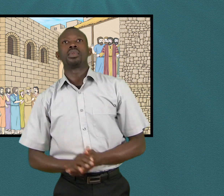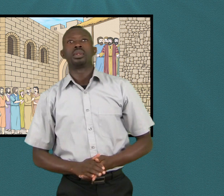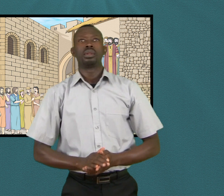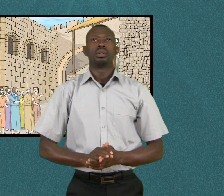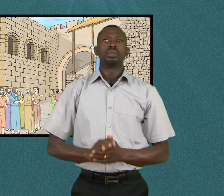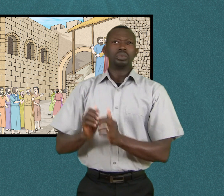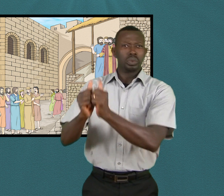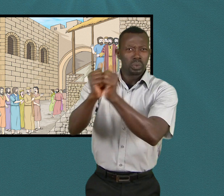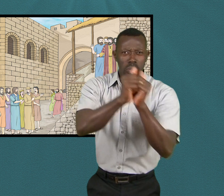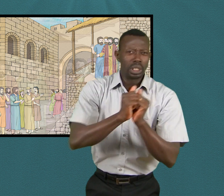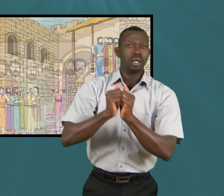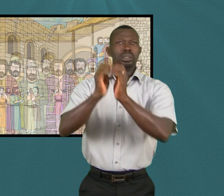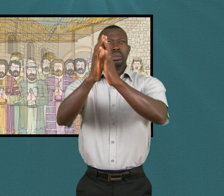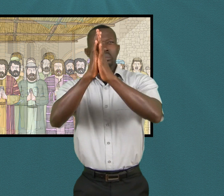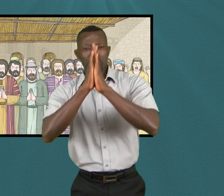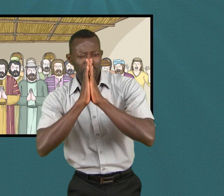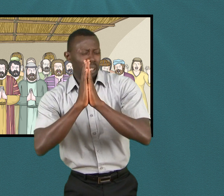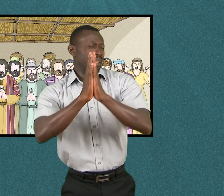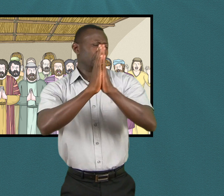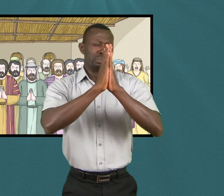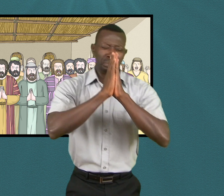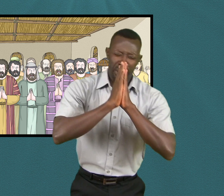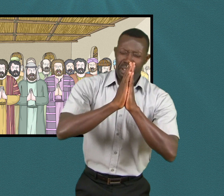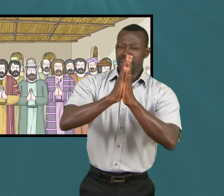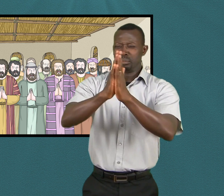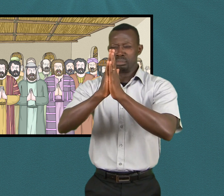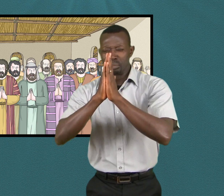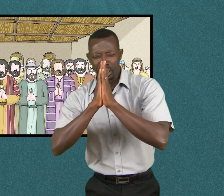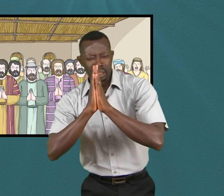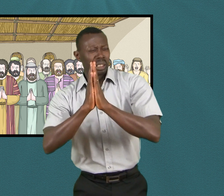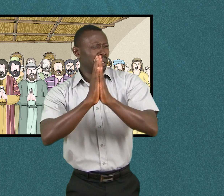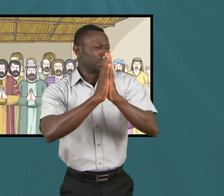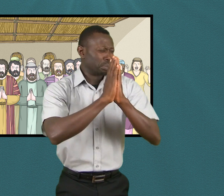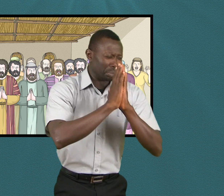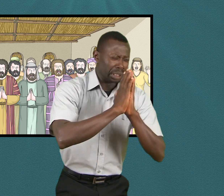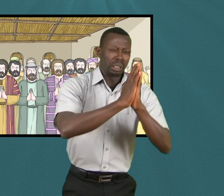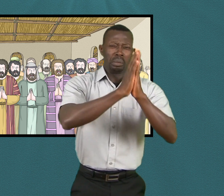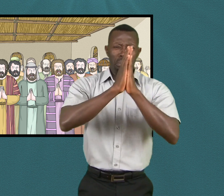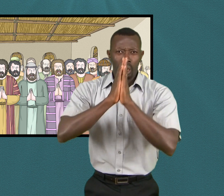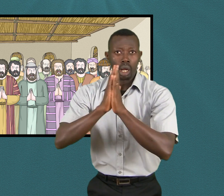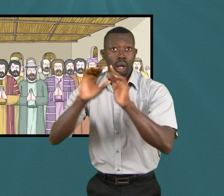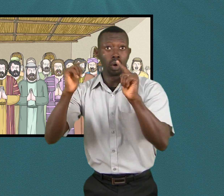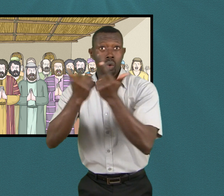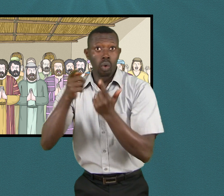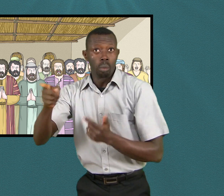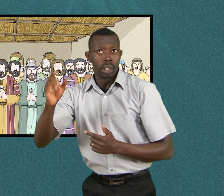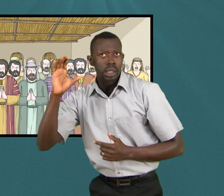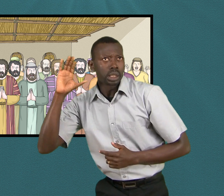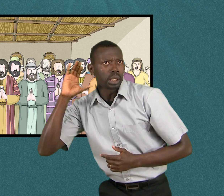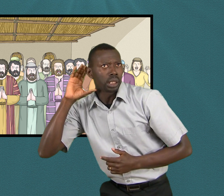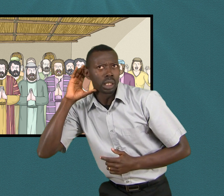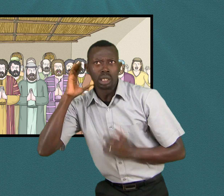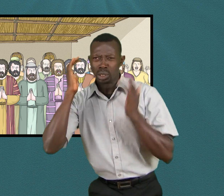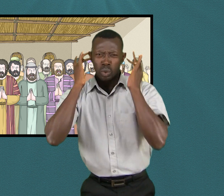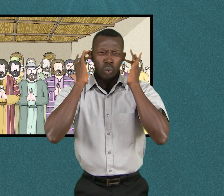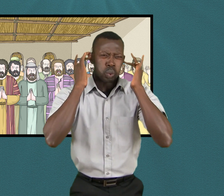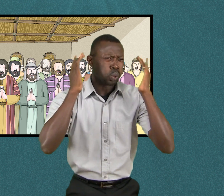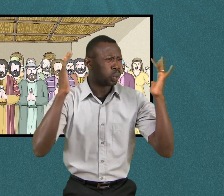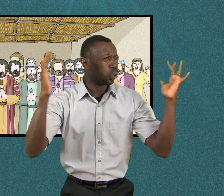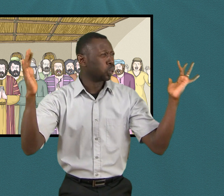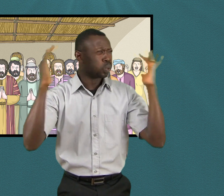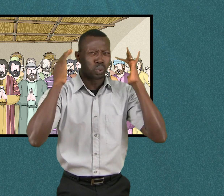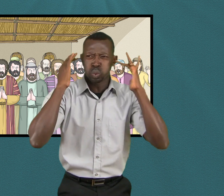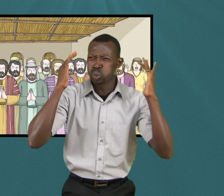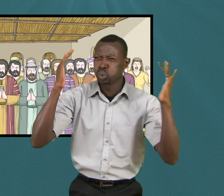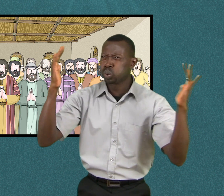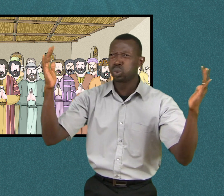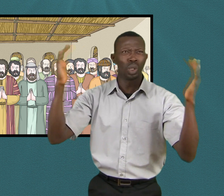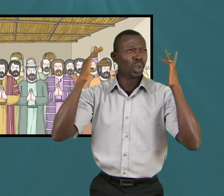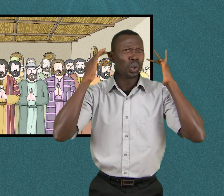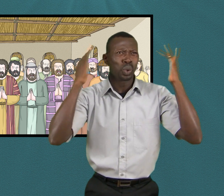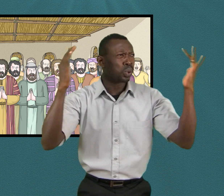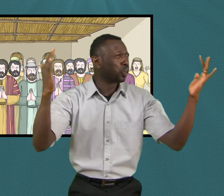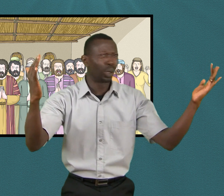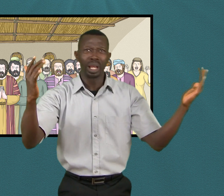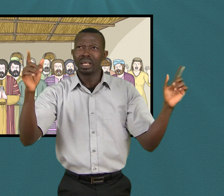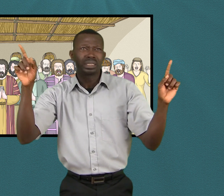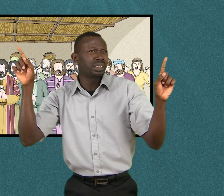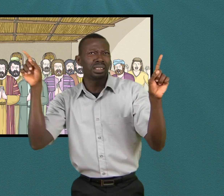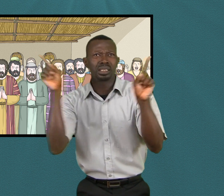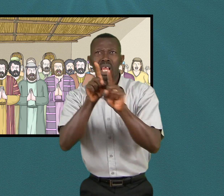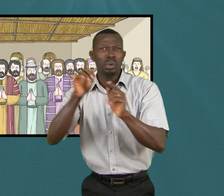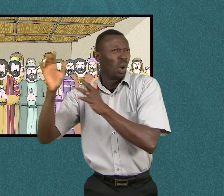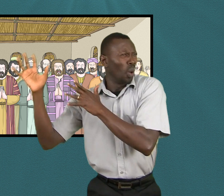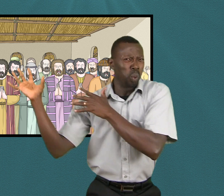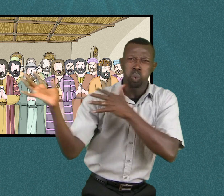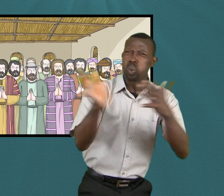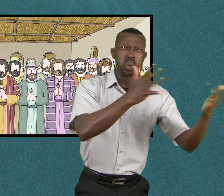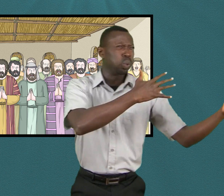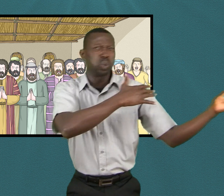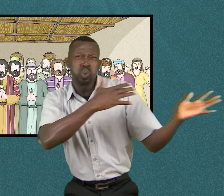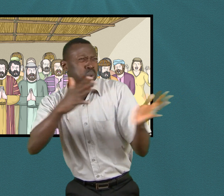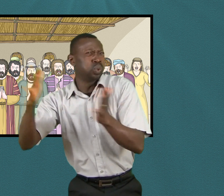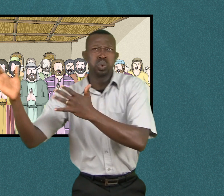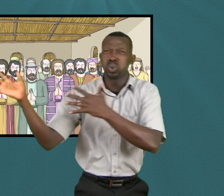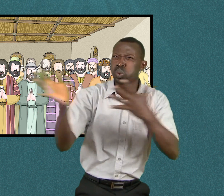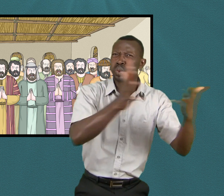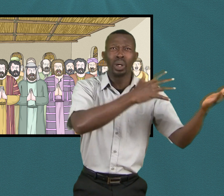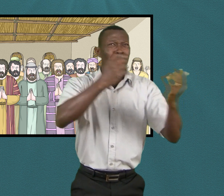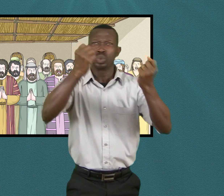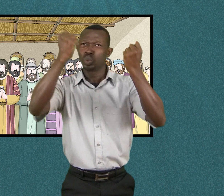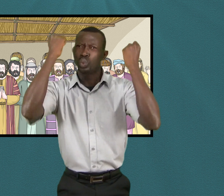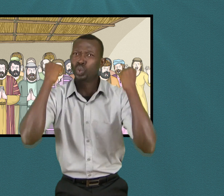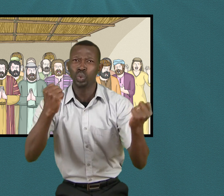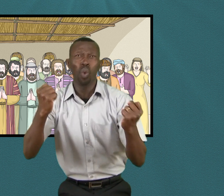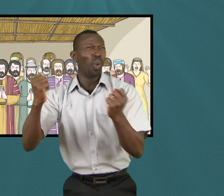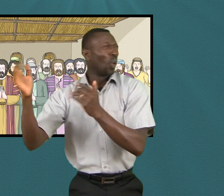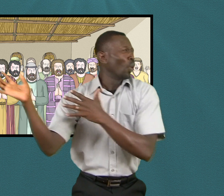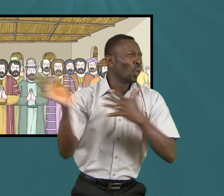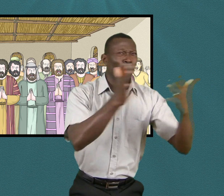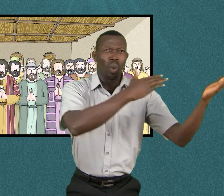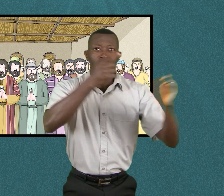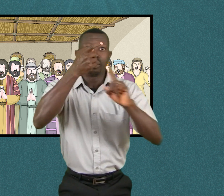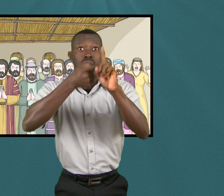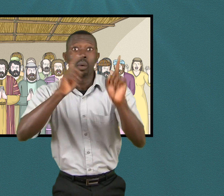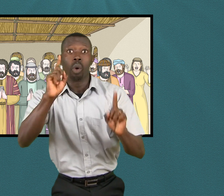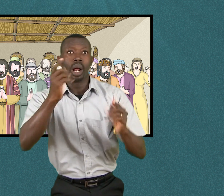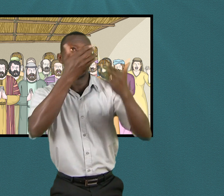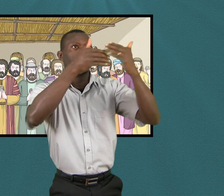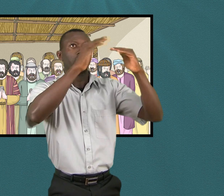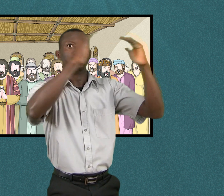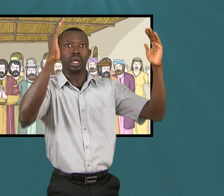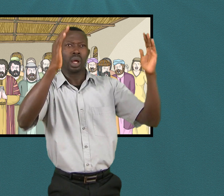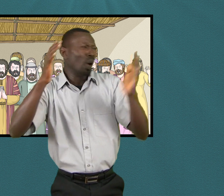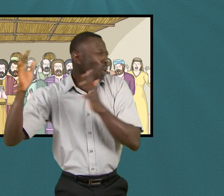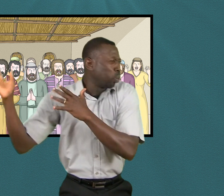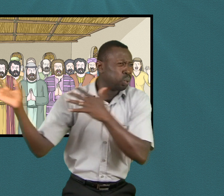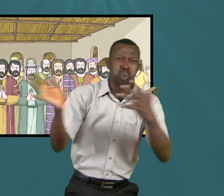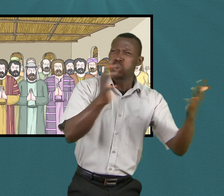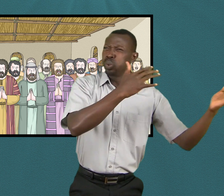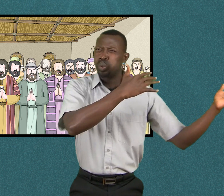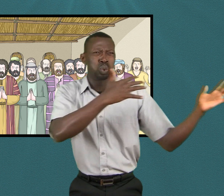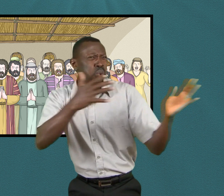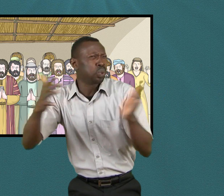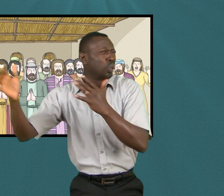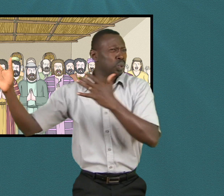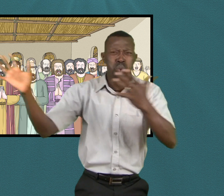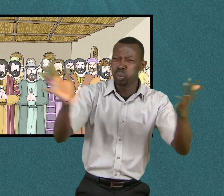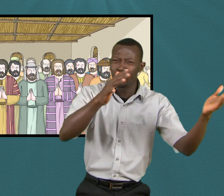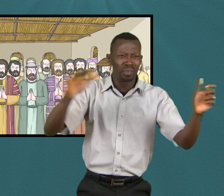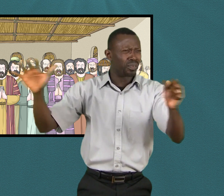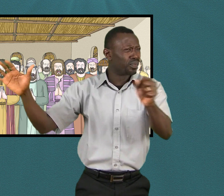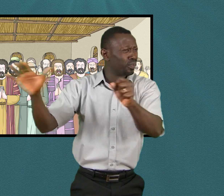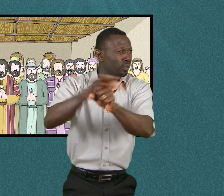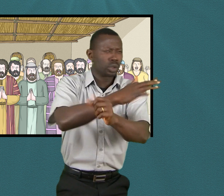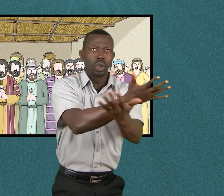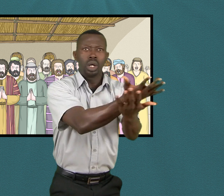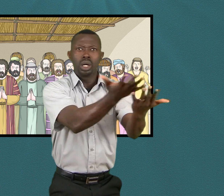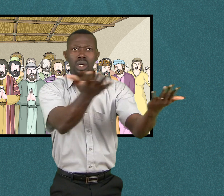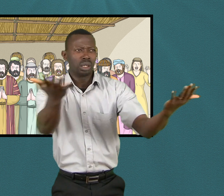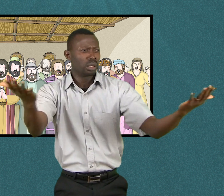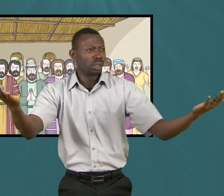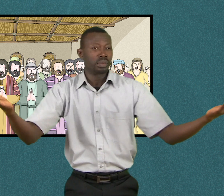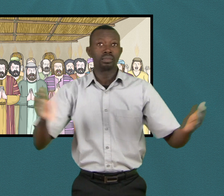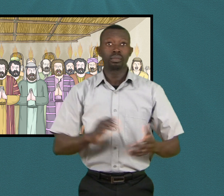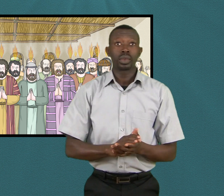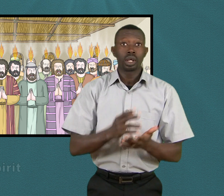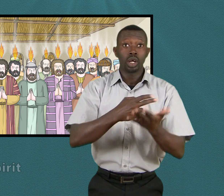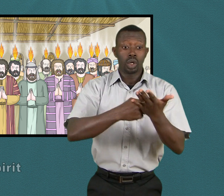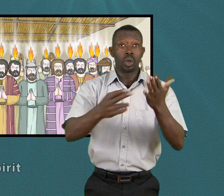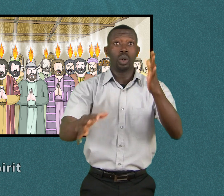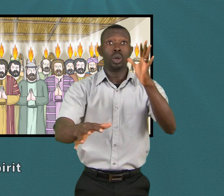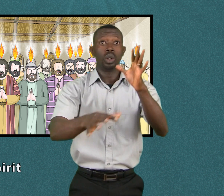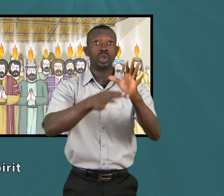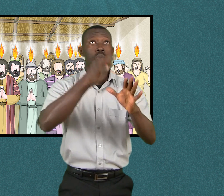When the day of Pentecost came, they were all together in one place. Suddenly a sound like a mighty rushing wind came from heaven and filled the whole house where they were sitting.